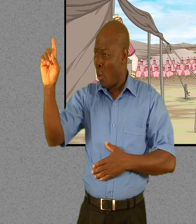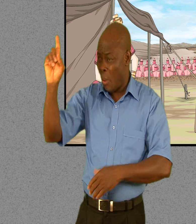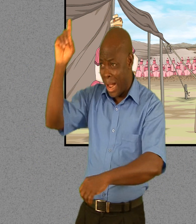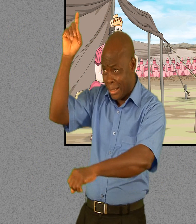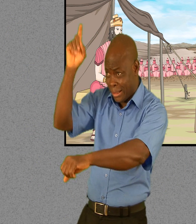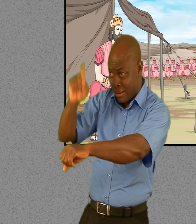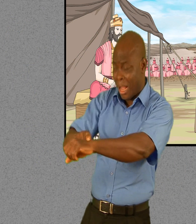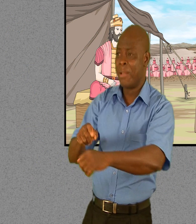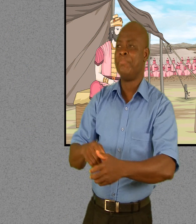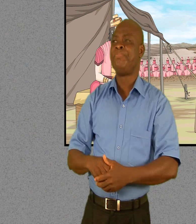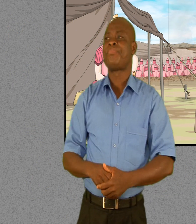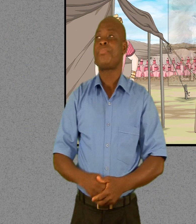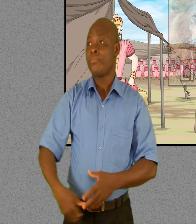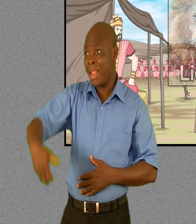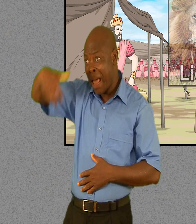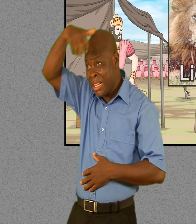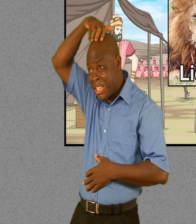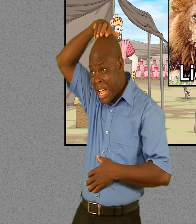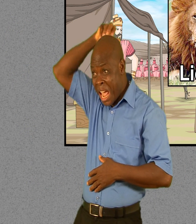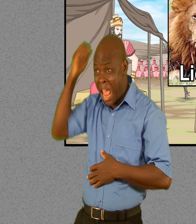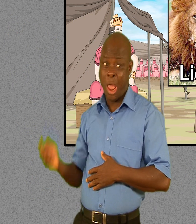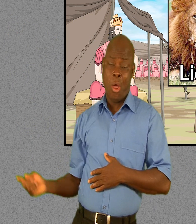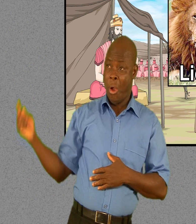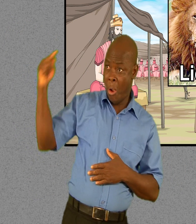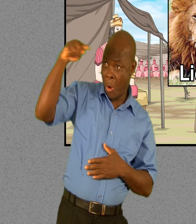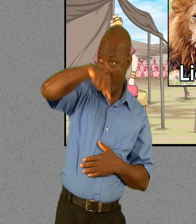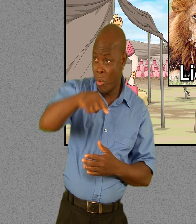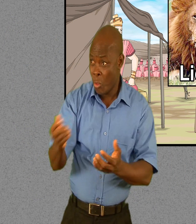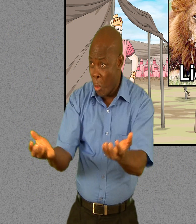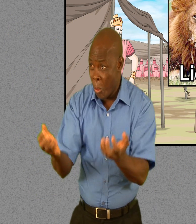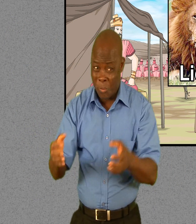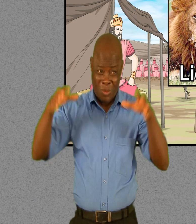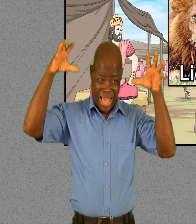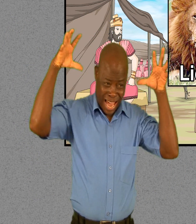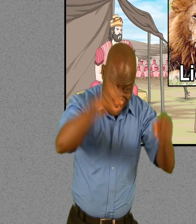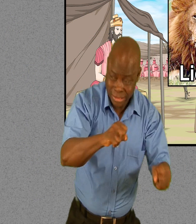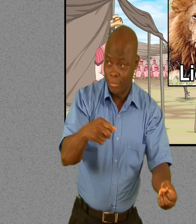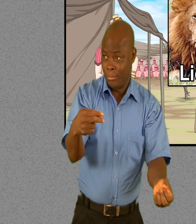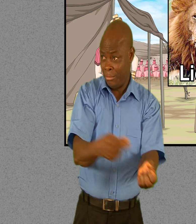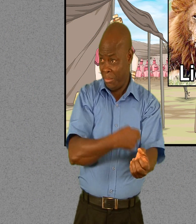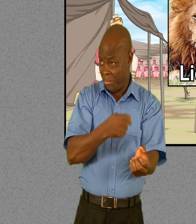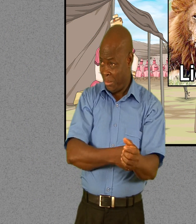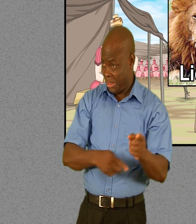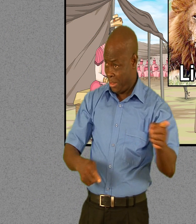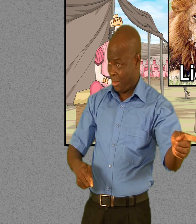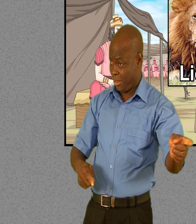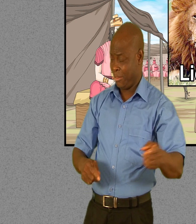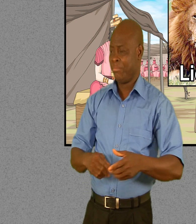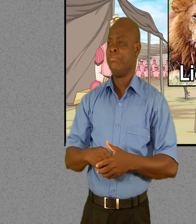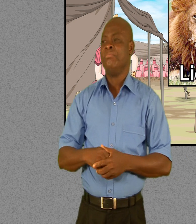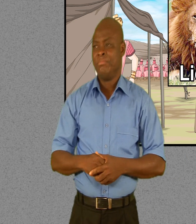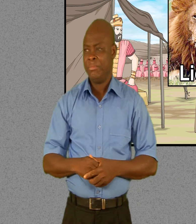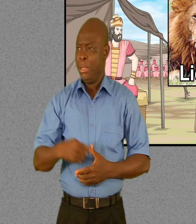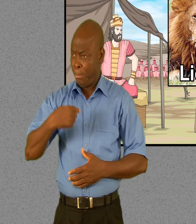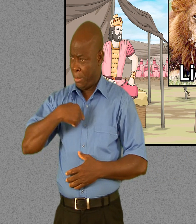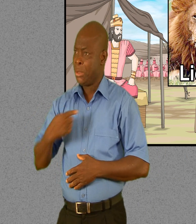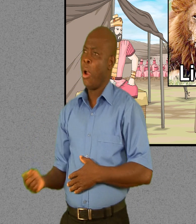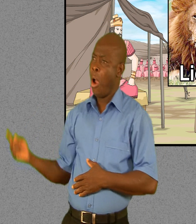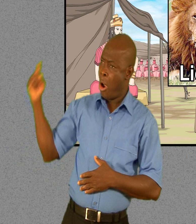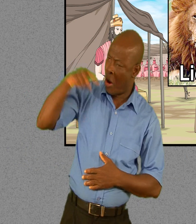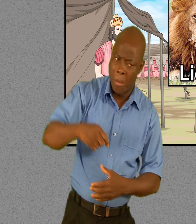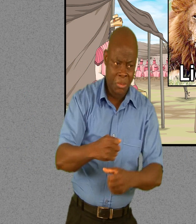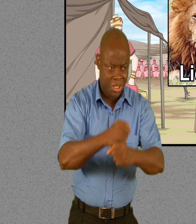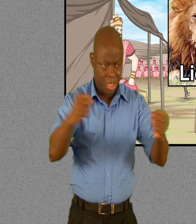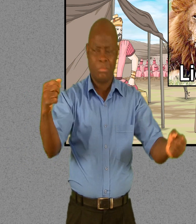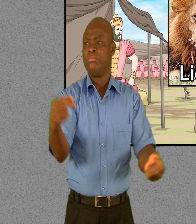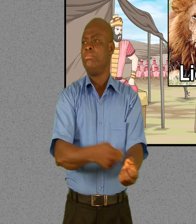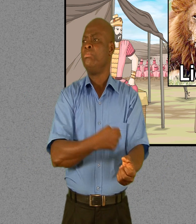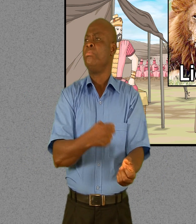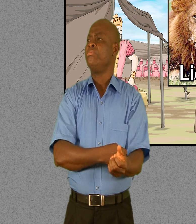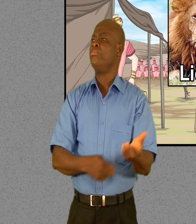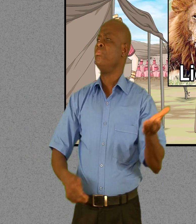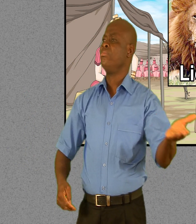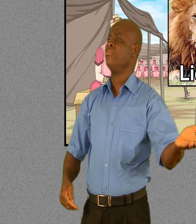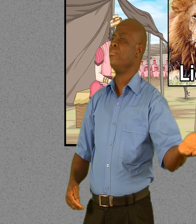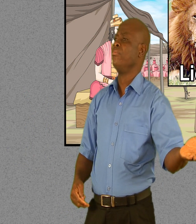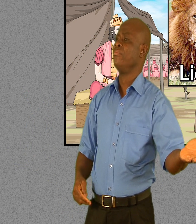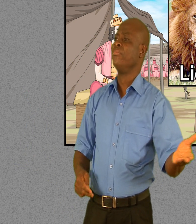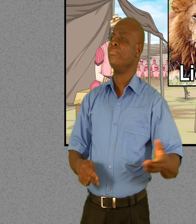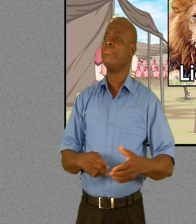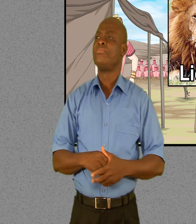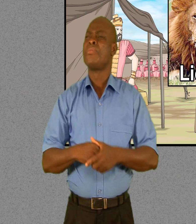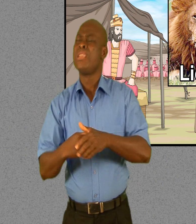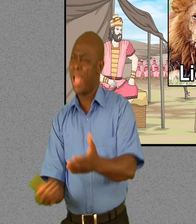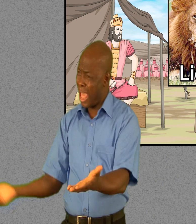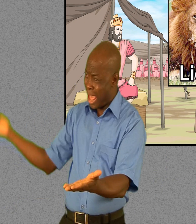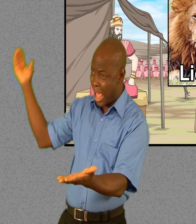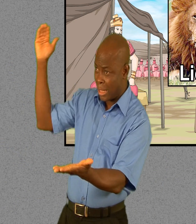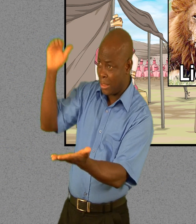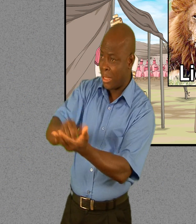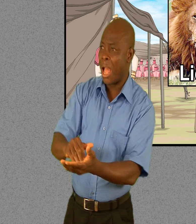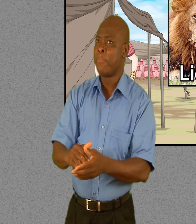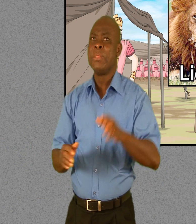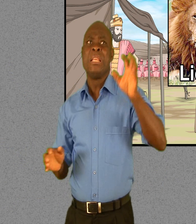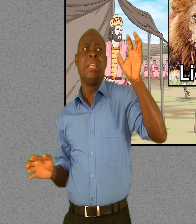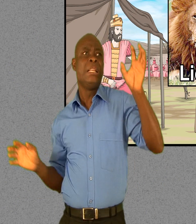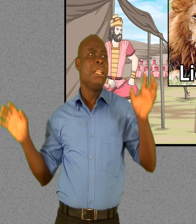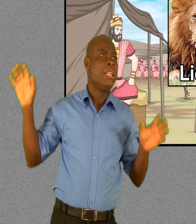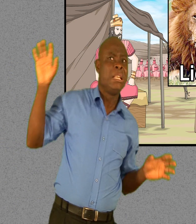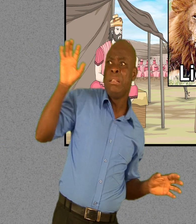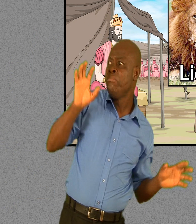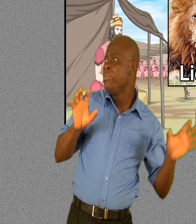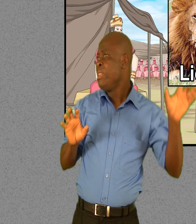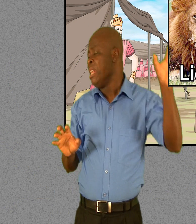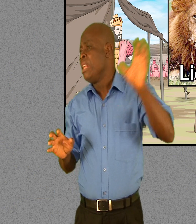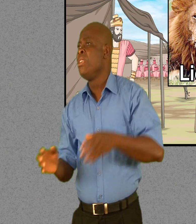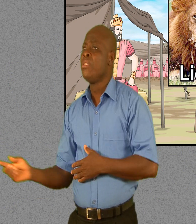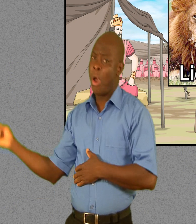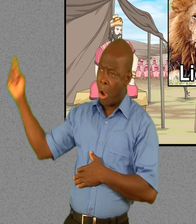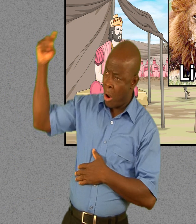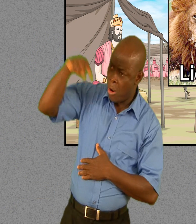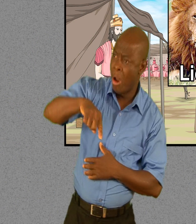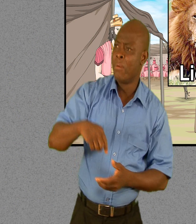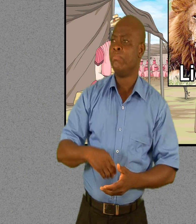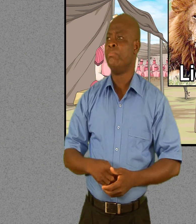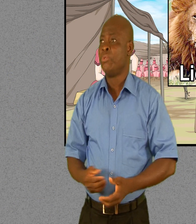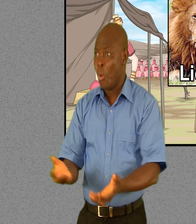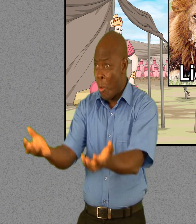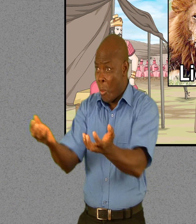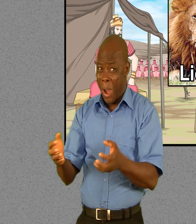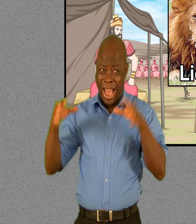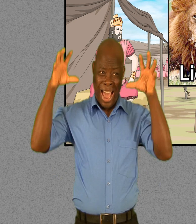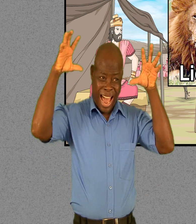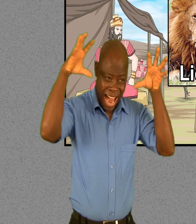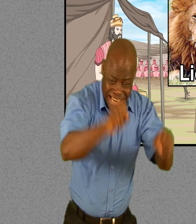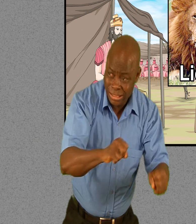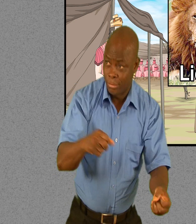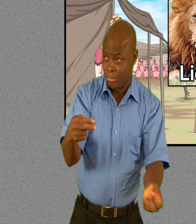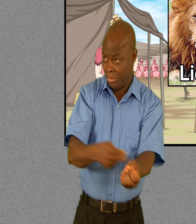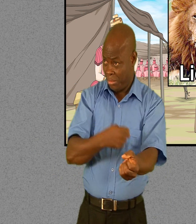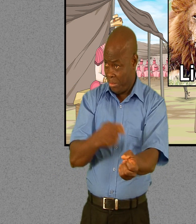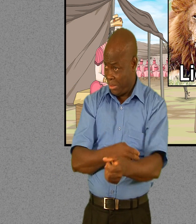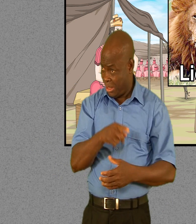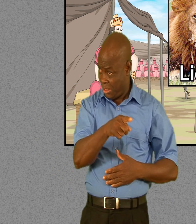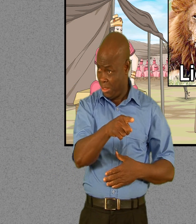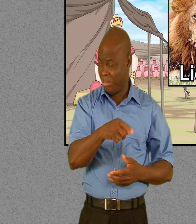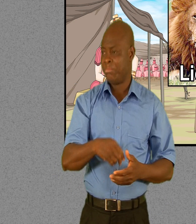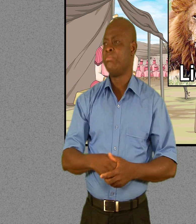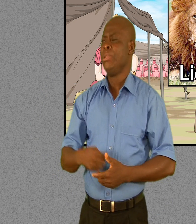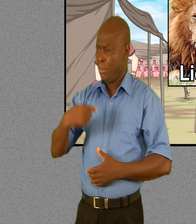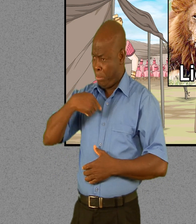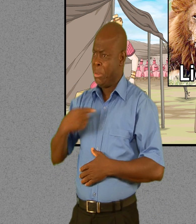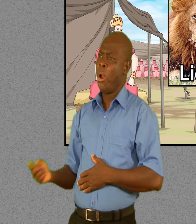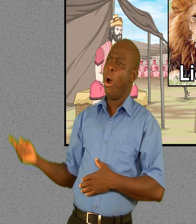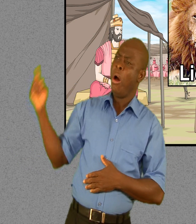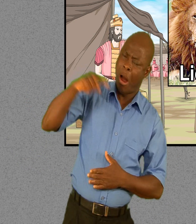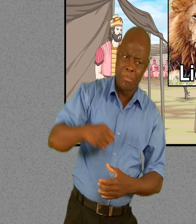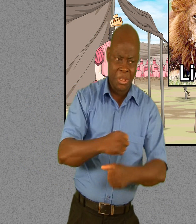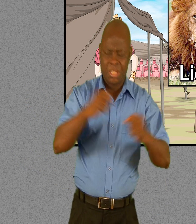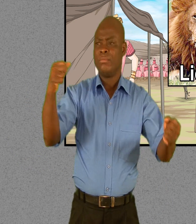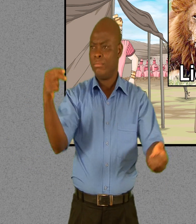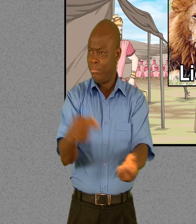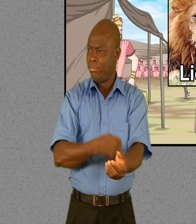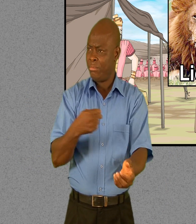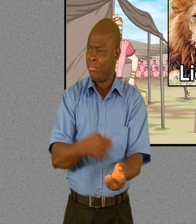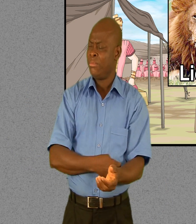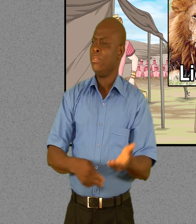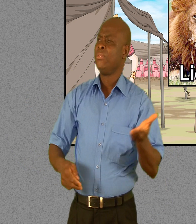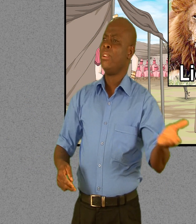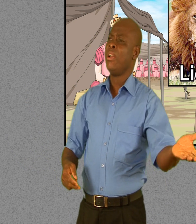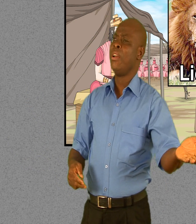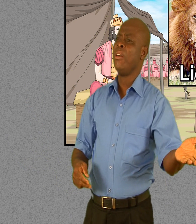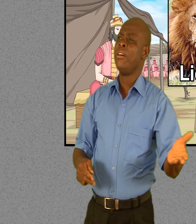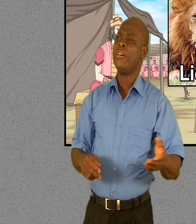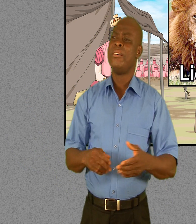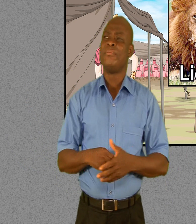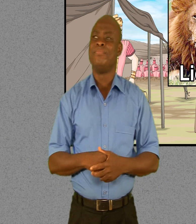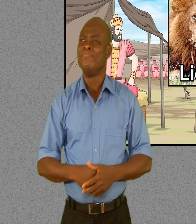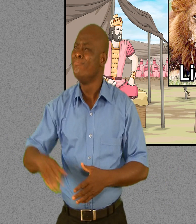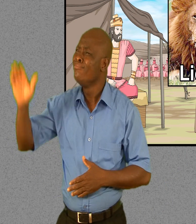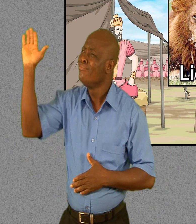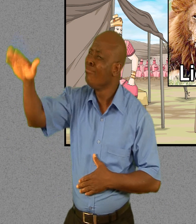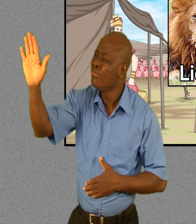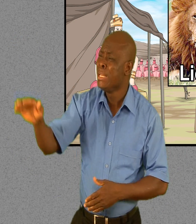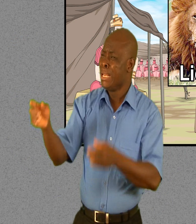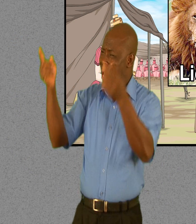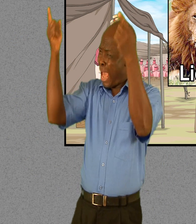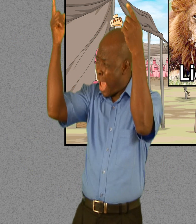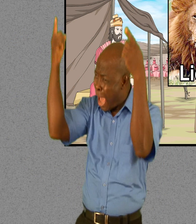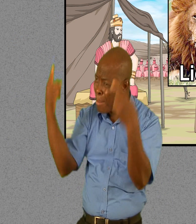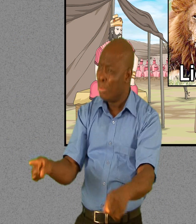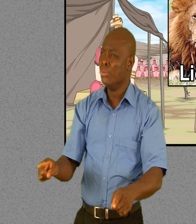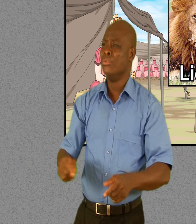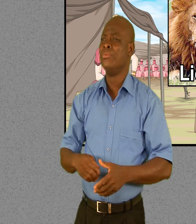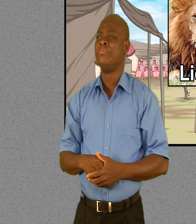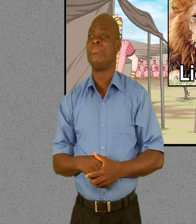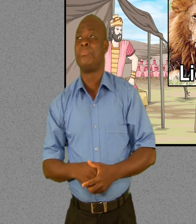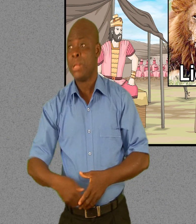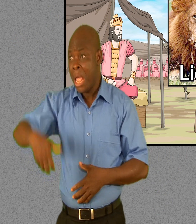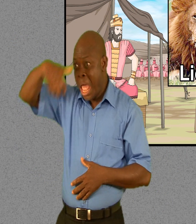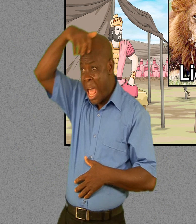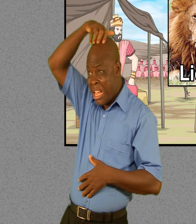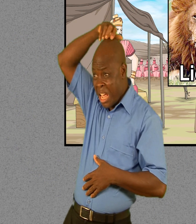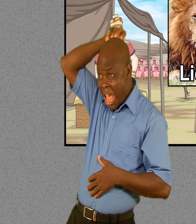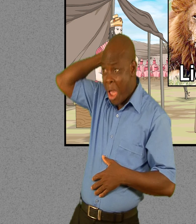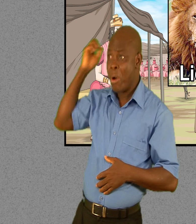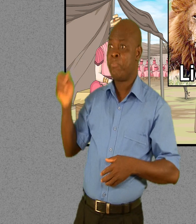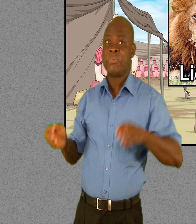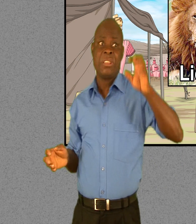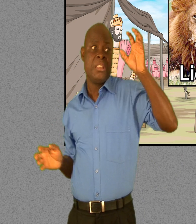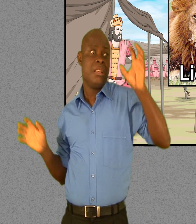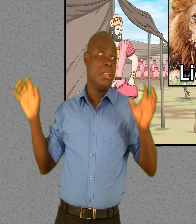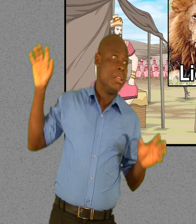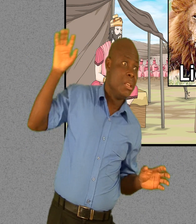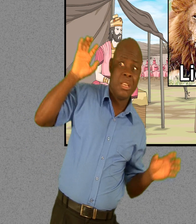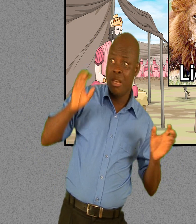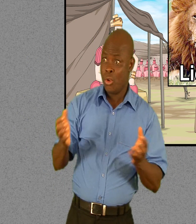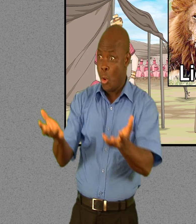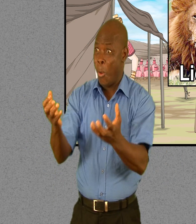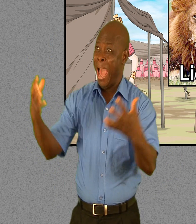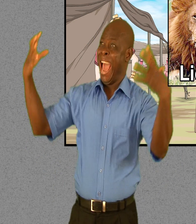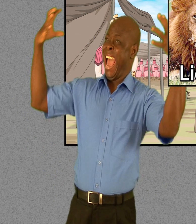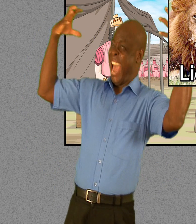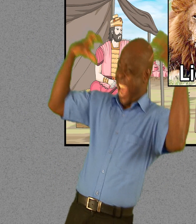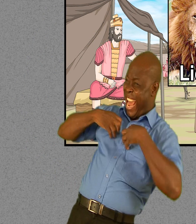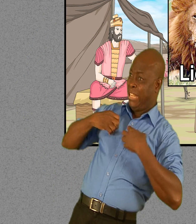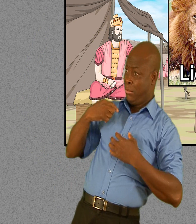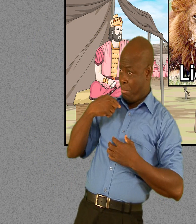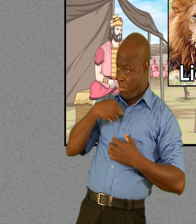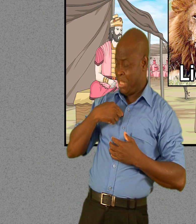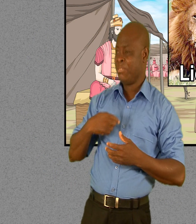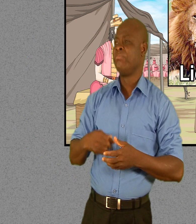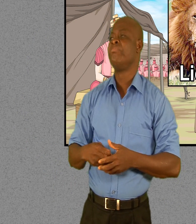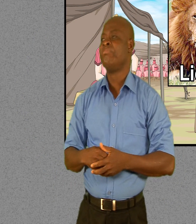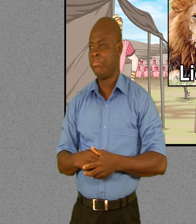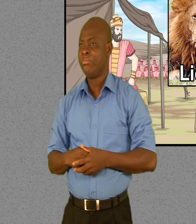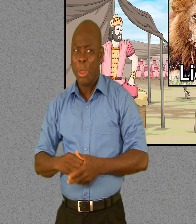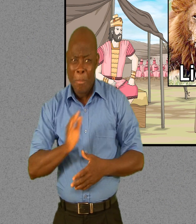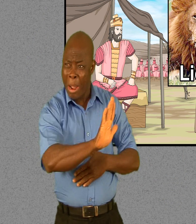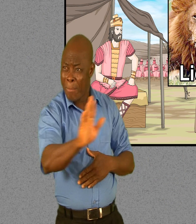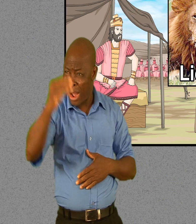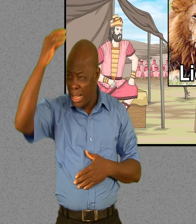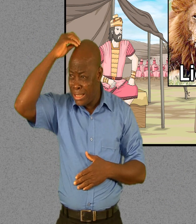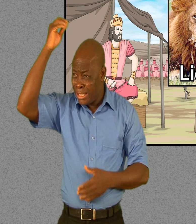David replied, “Your servant has been tending his father’s sheep, and whenever a lion or a bear came and carried off a lamb from the flock, I went after it, struck it down, and delivered the lamb from its mouth.